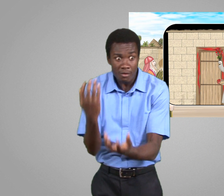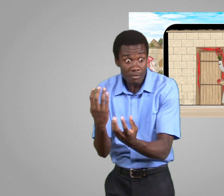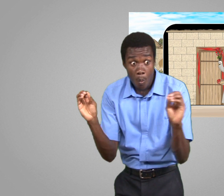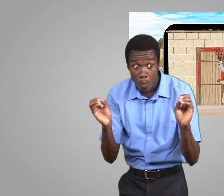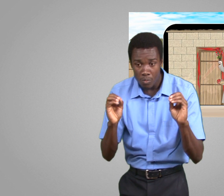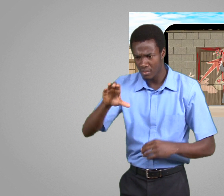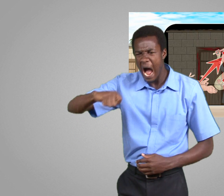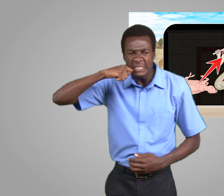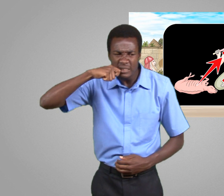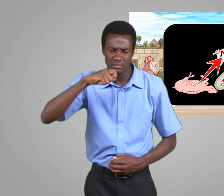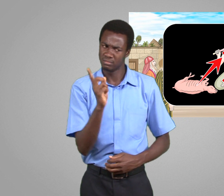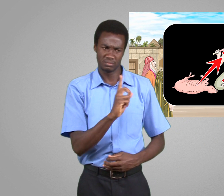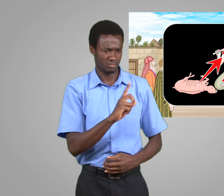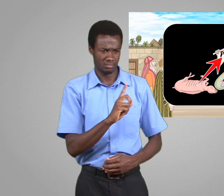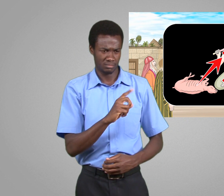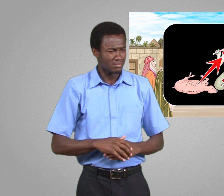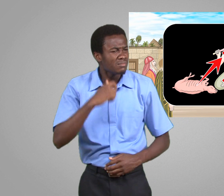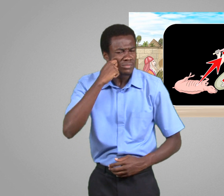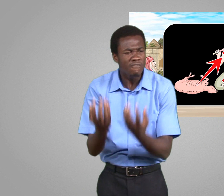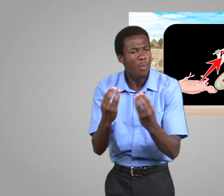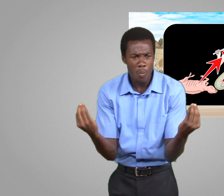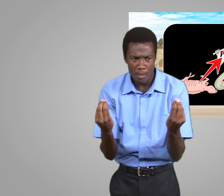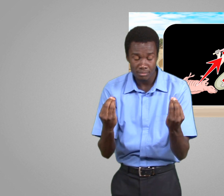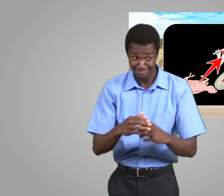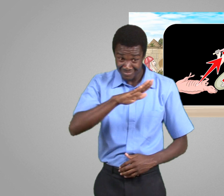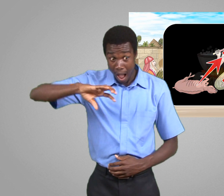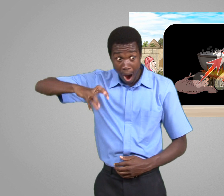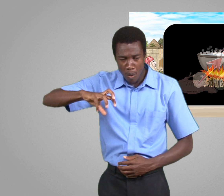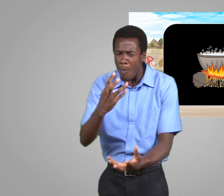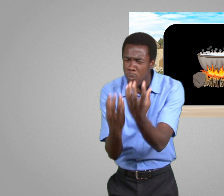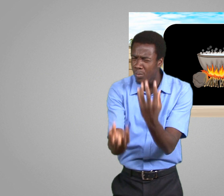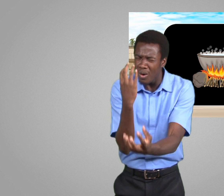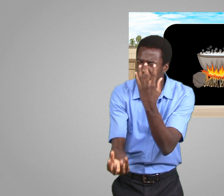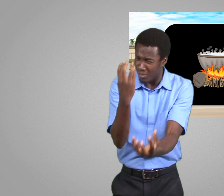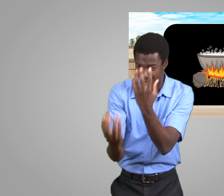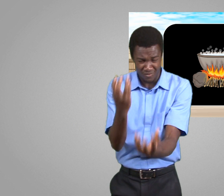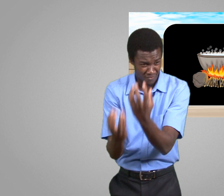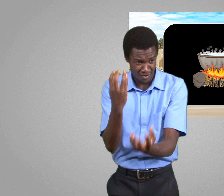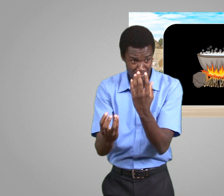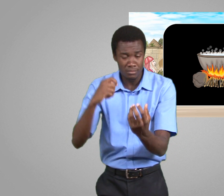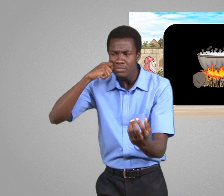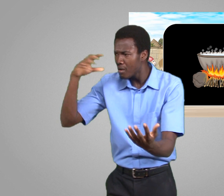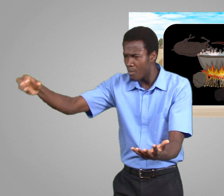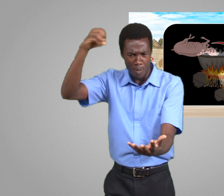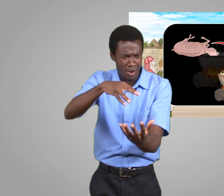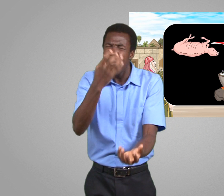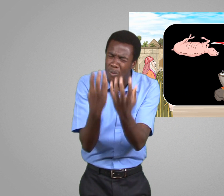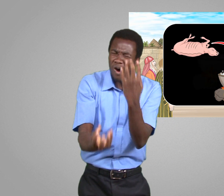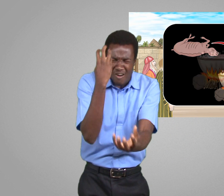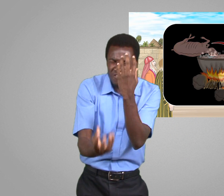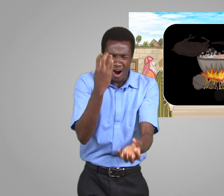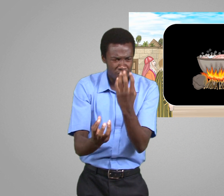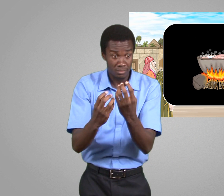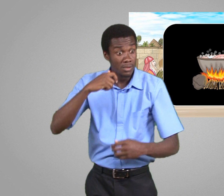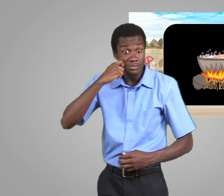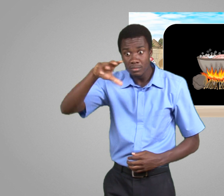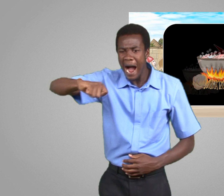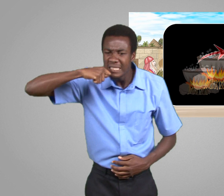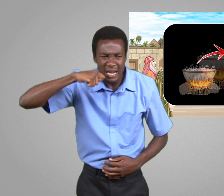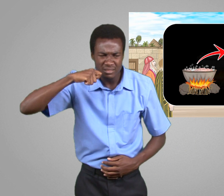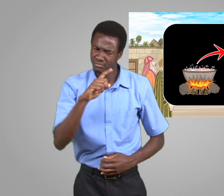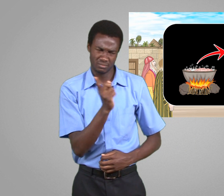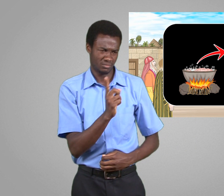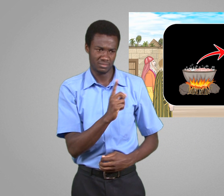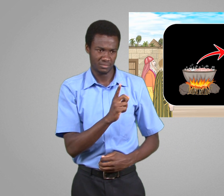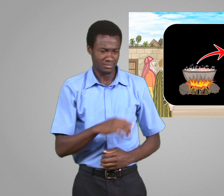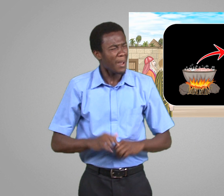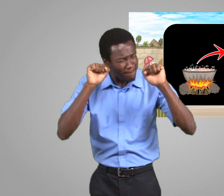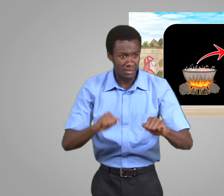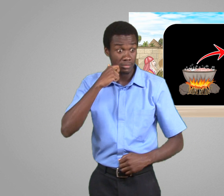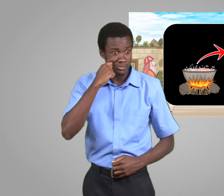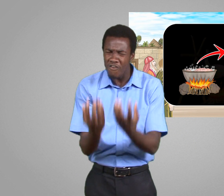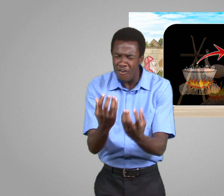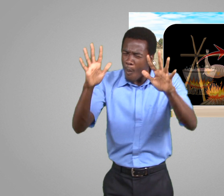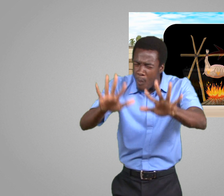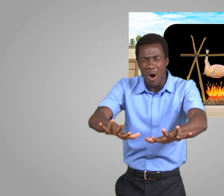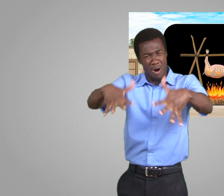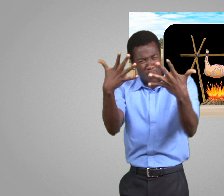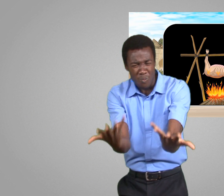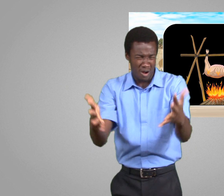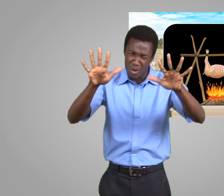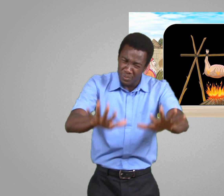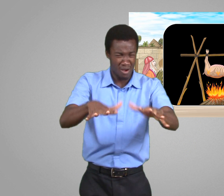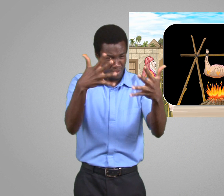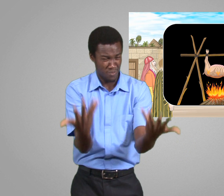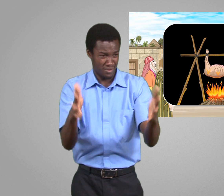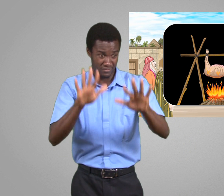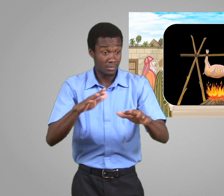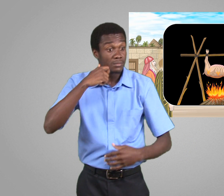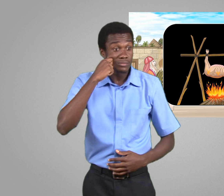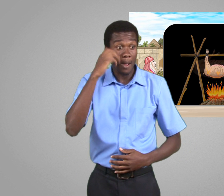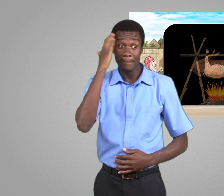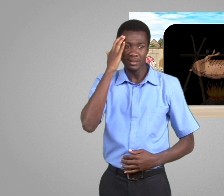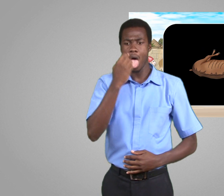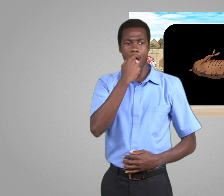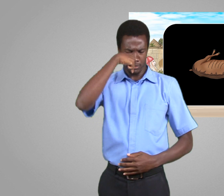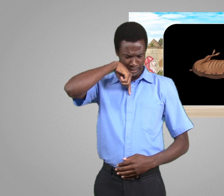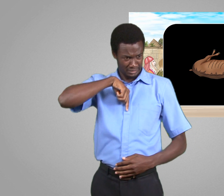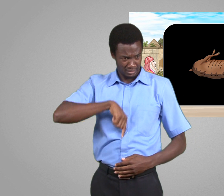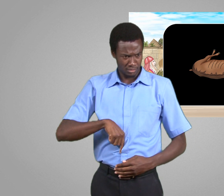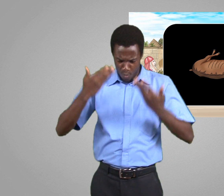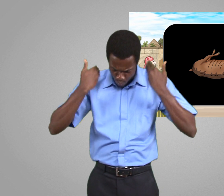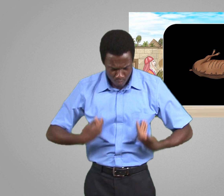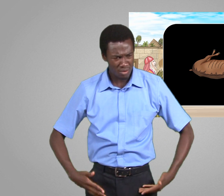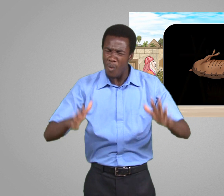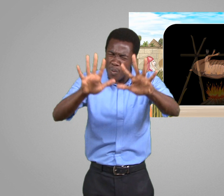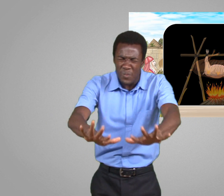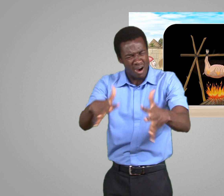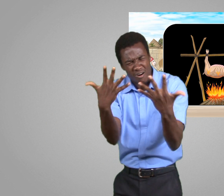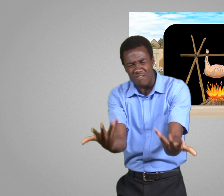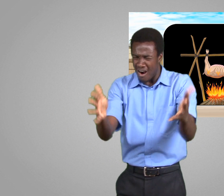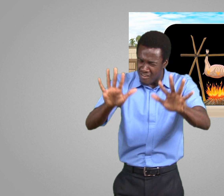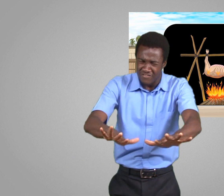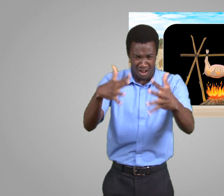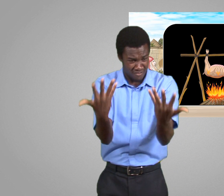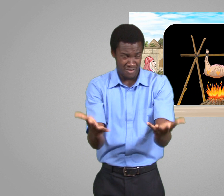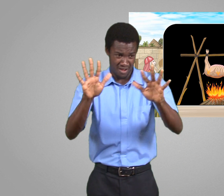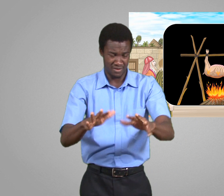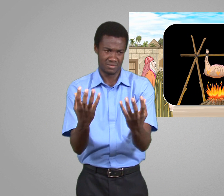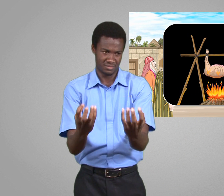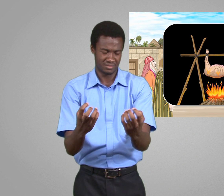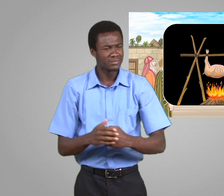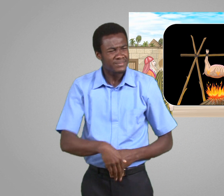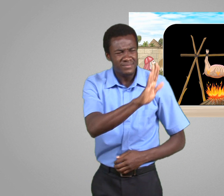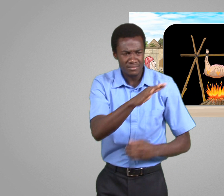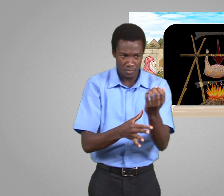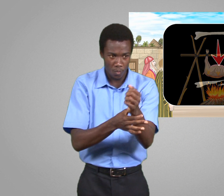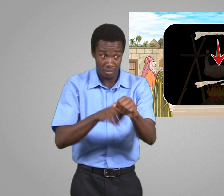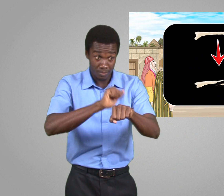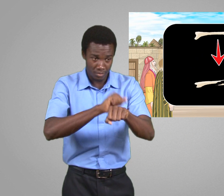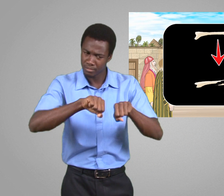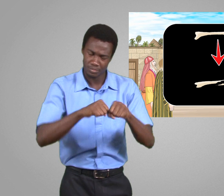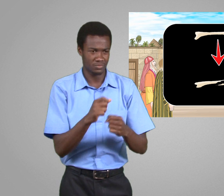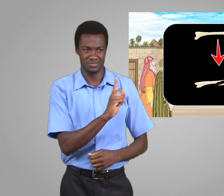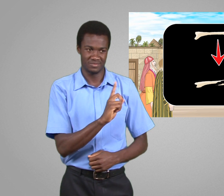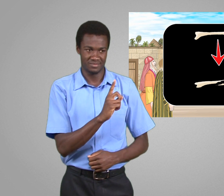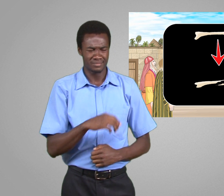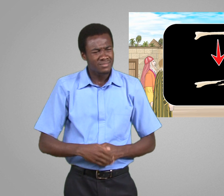Do not eat any of the meat raw or cooked in boiling water, but only roasted over the fire—its head and legs and inner parts.